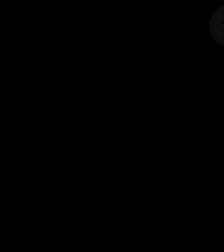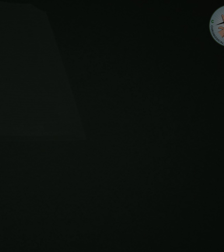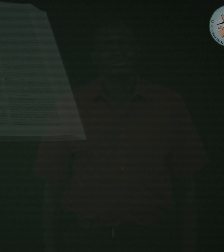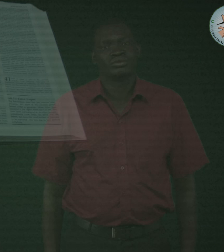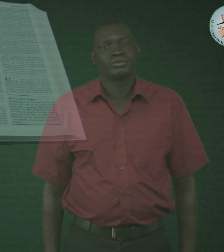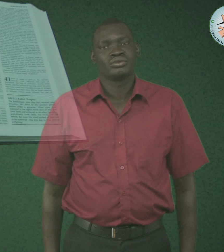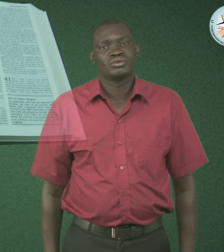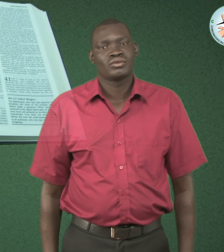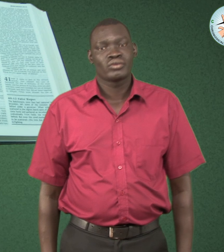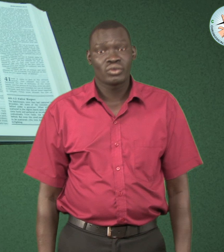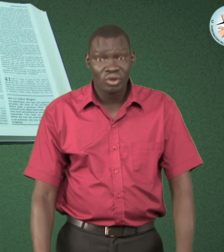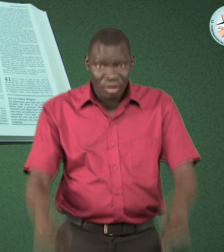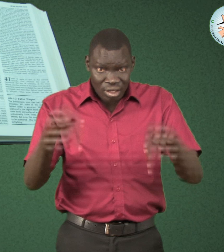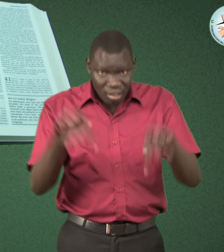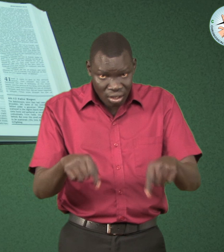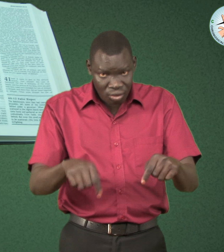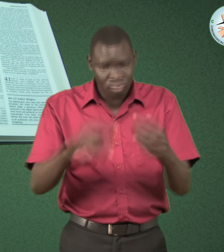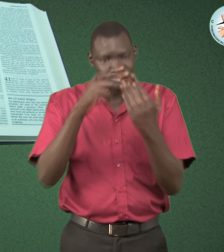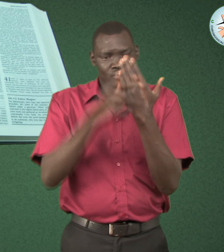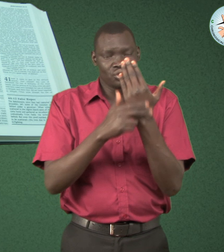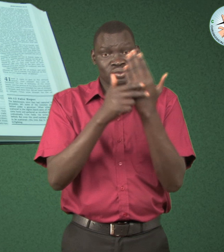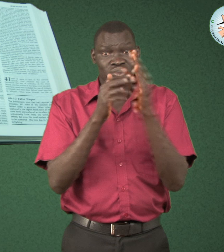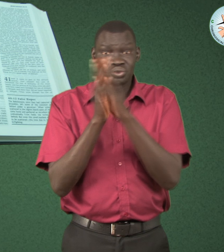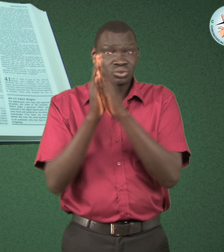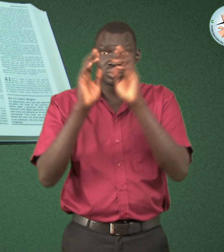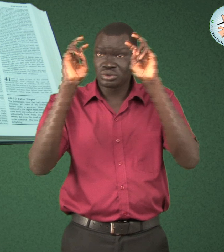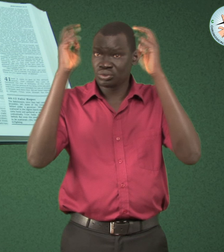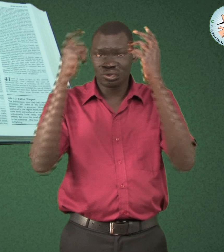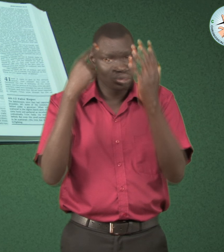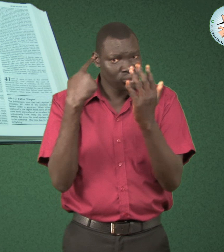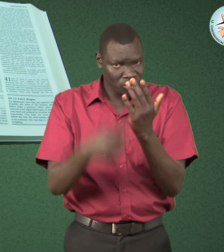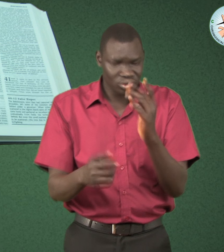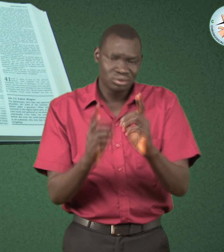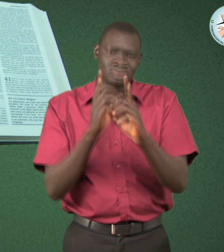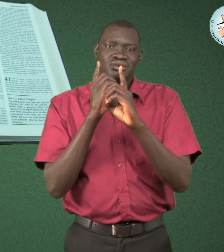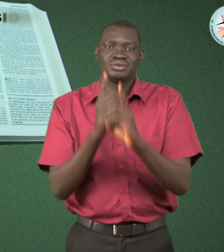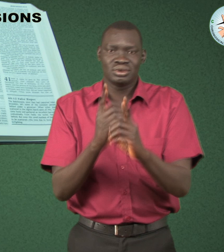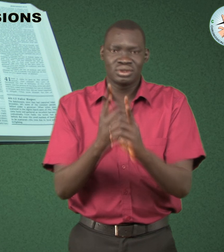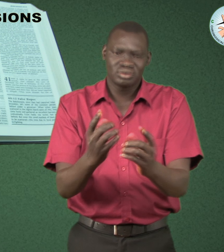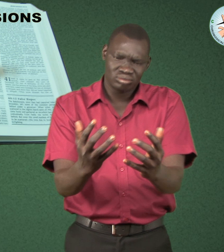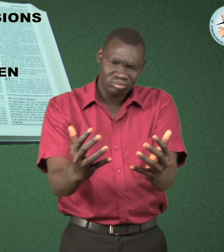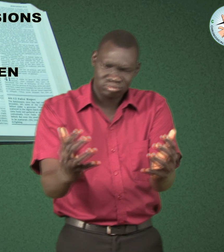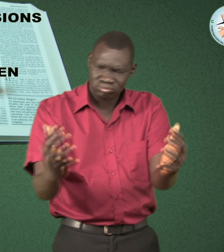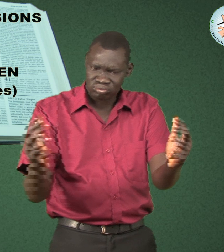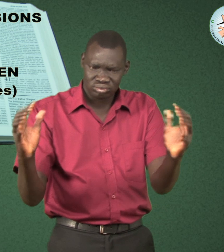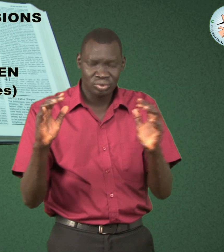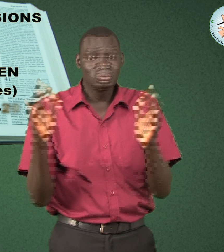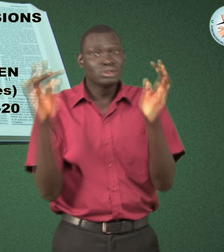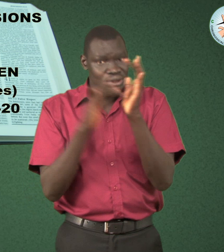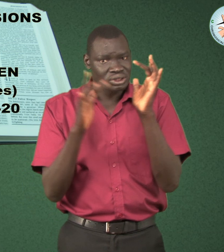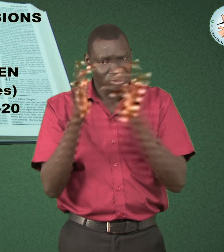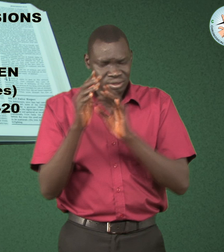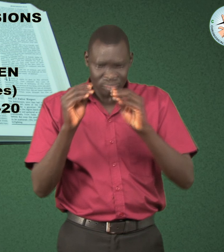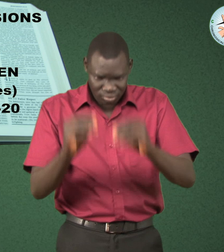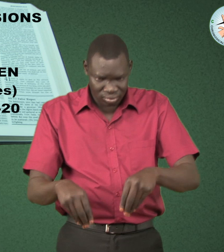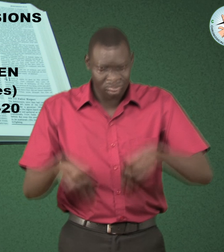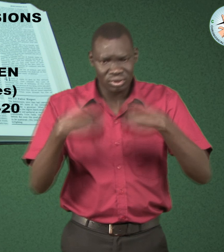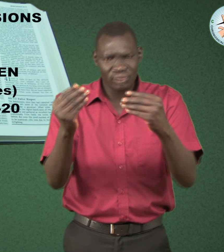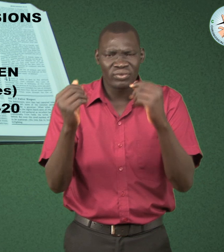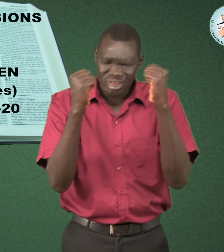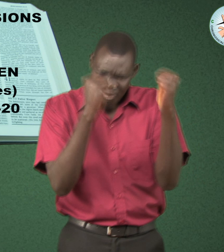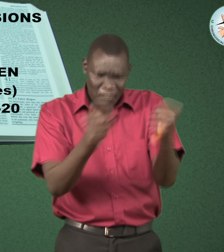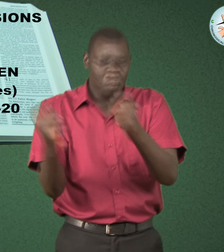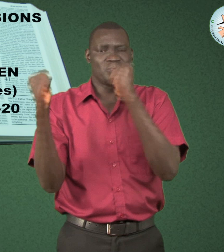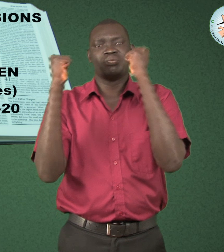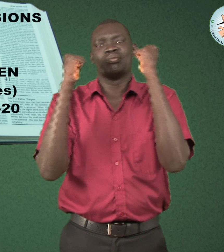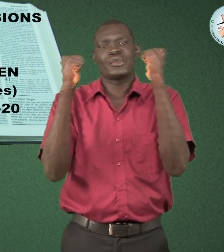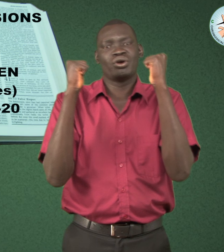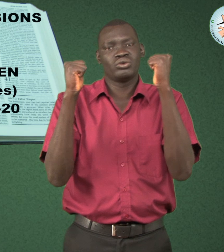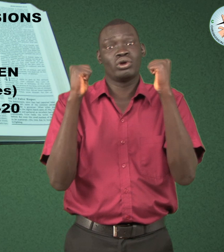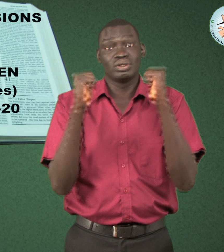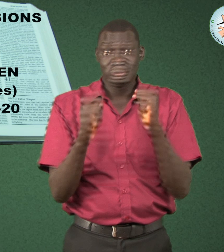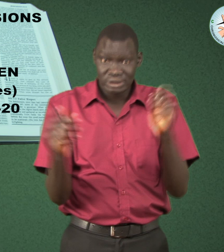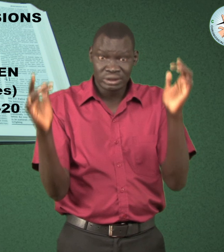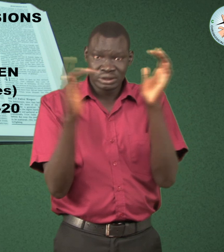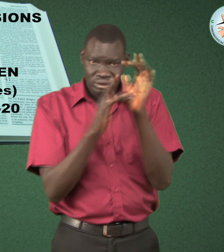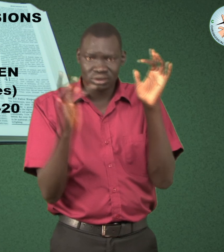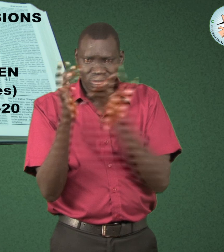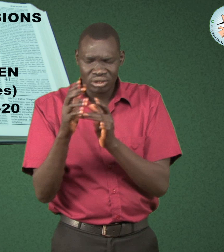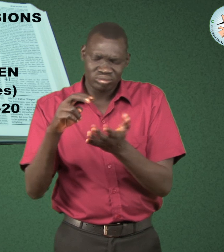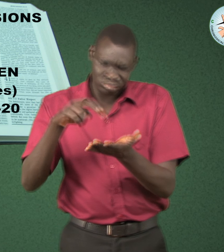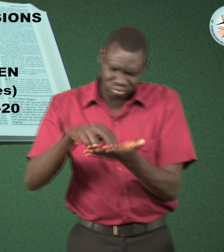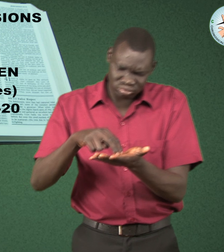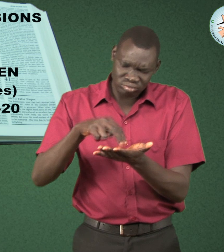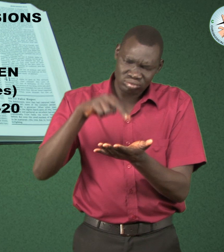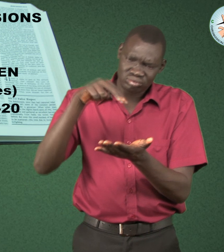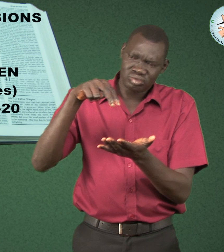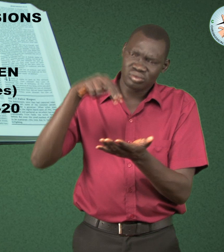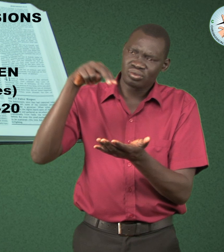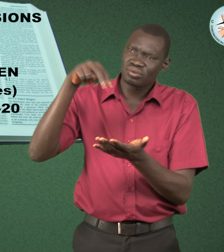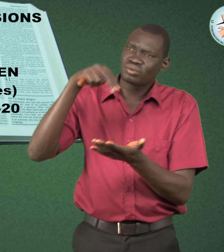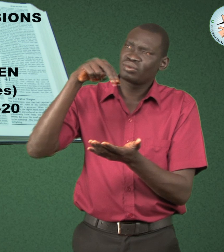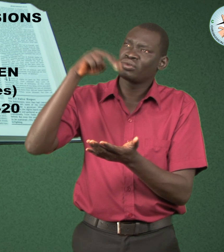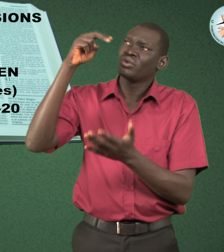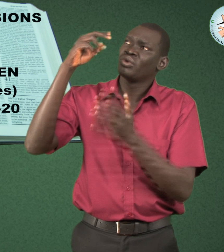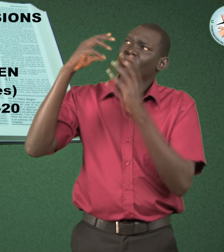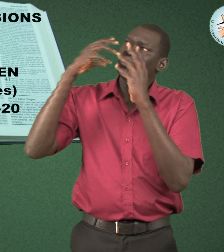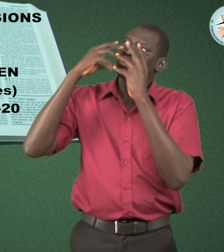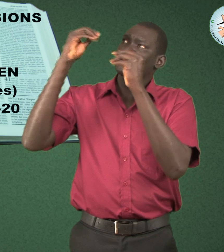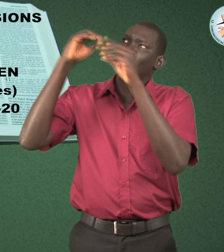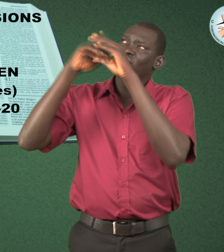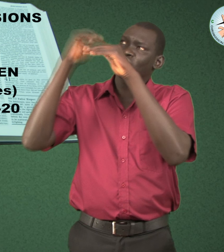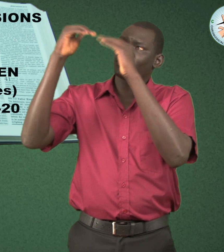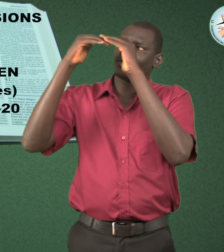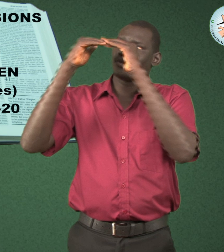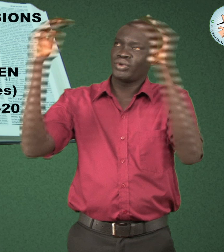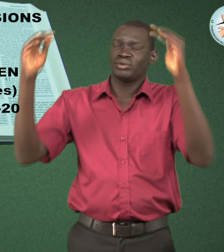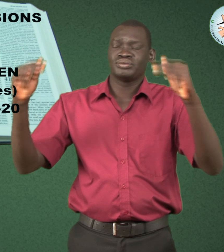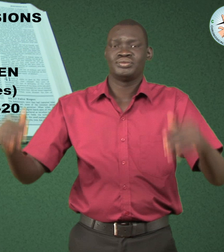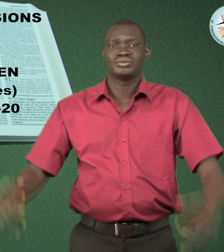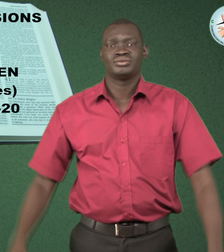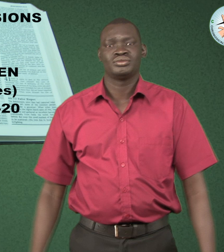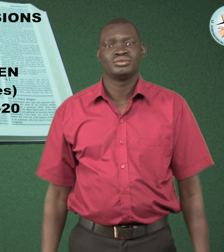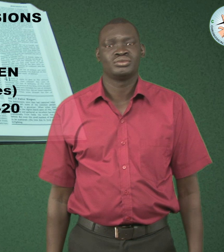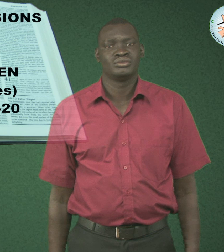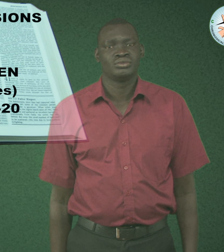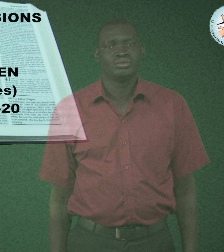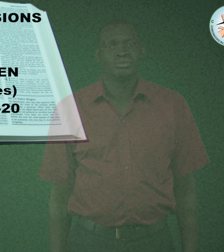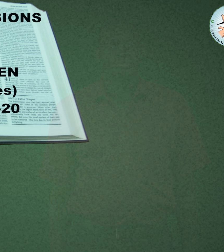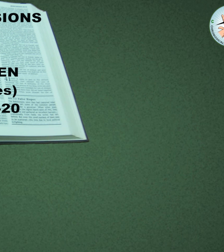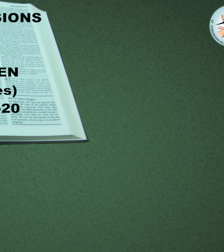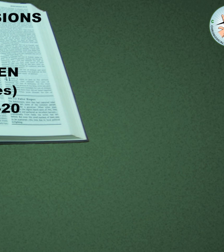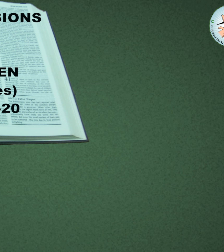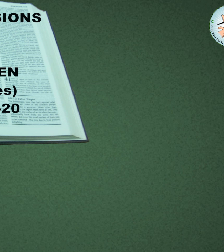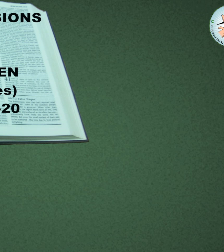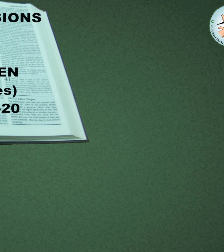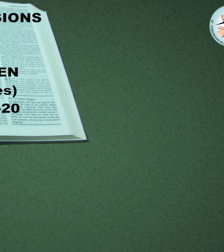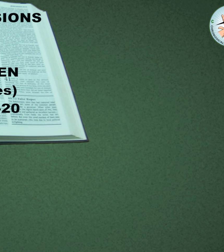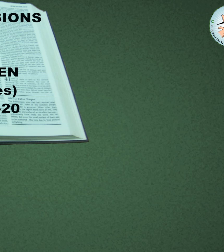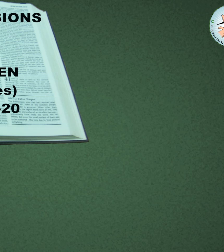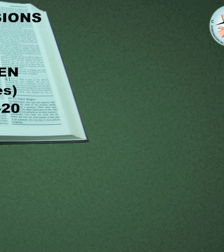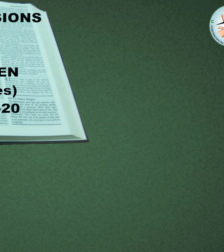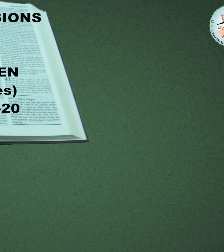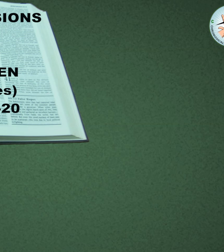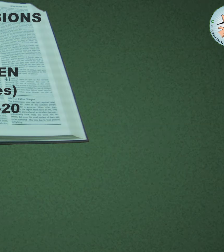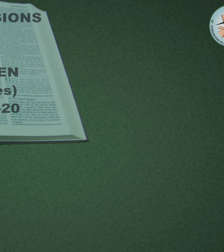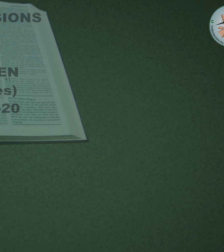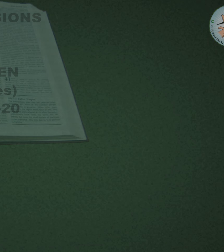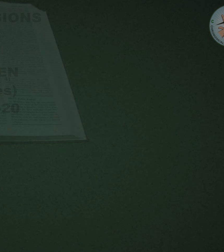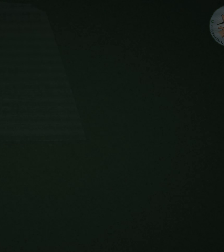Jesus commissions disciples and goes to heaven